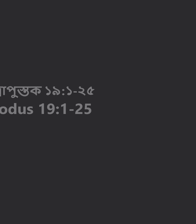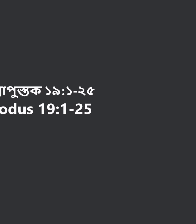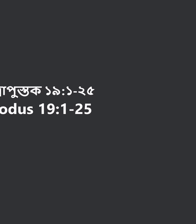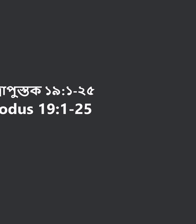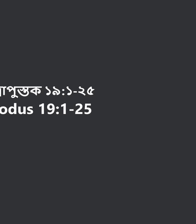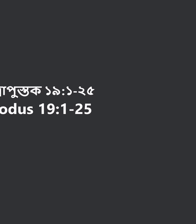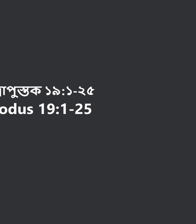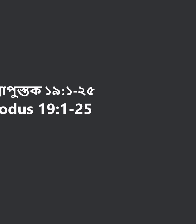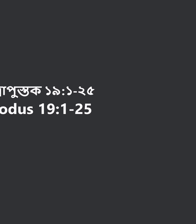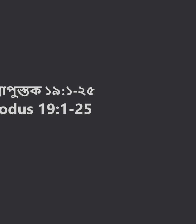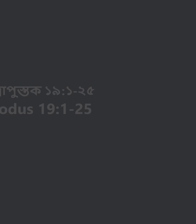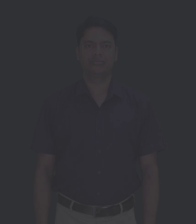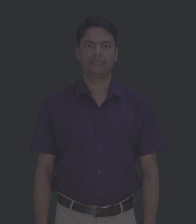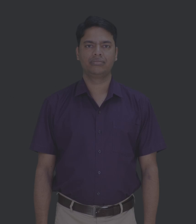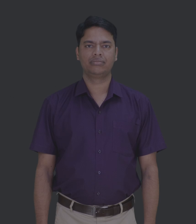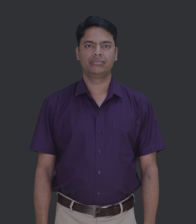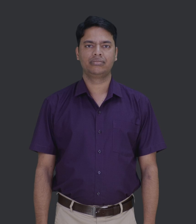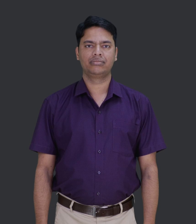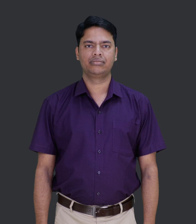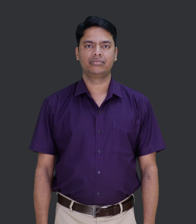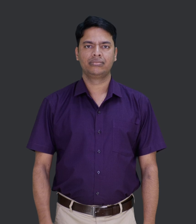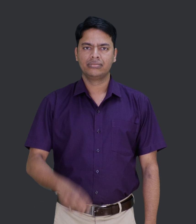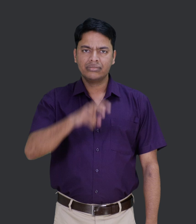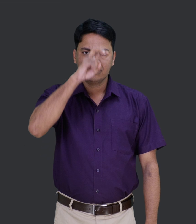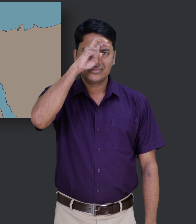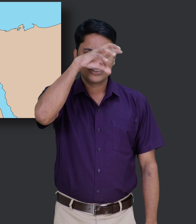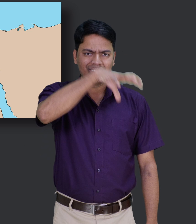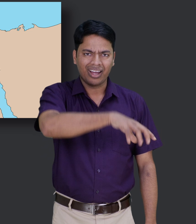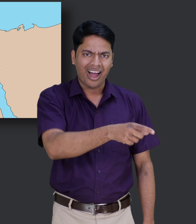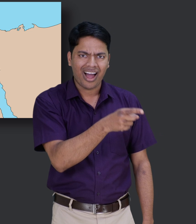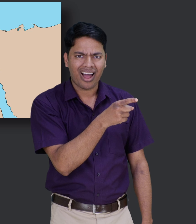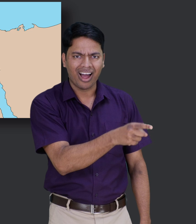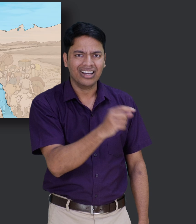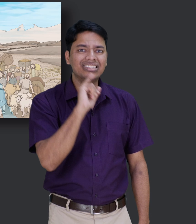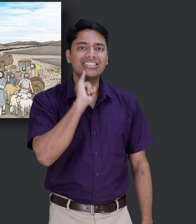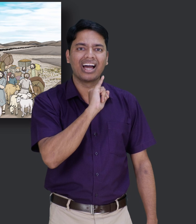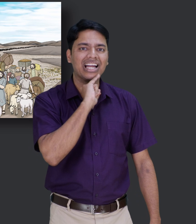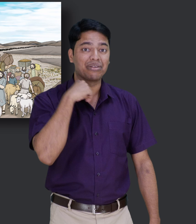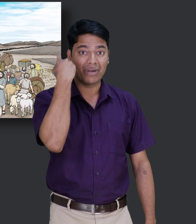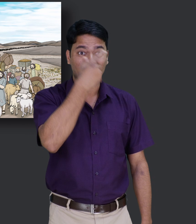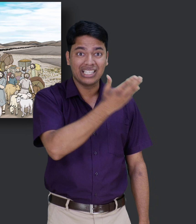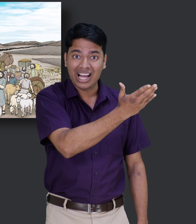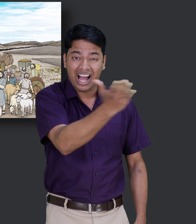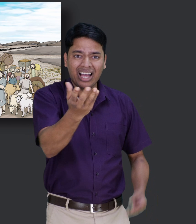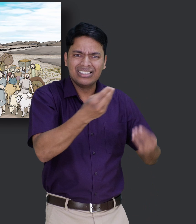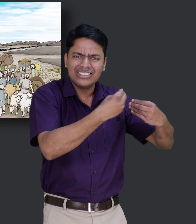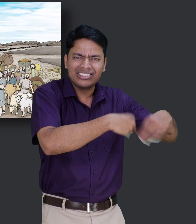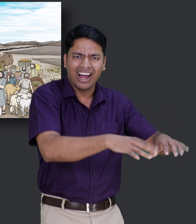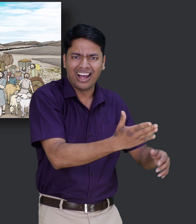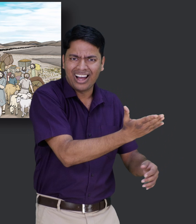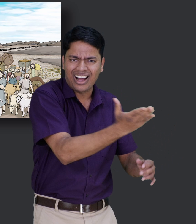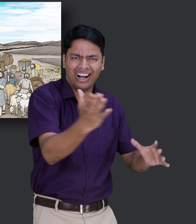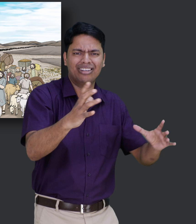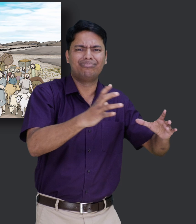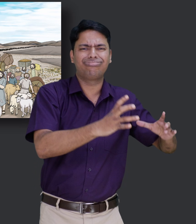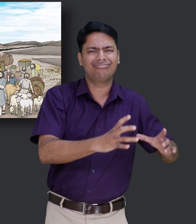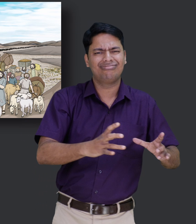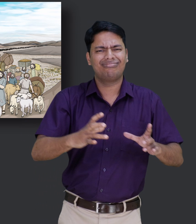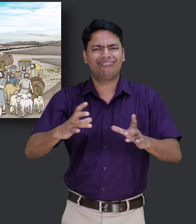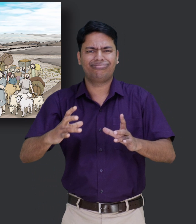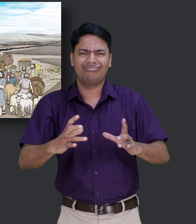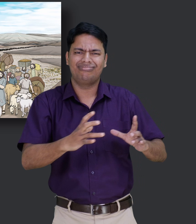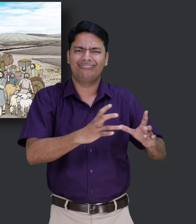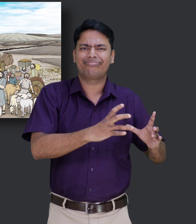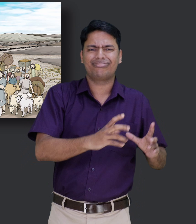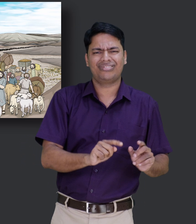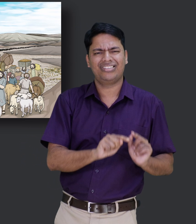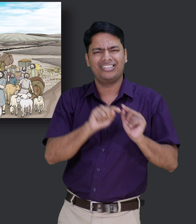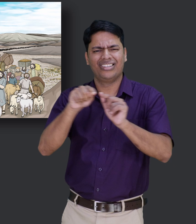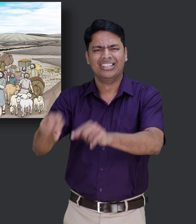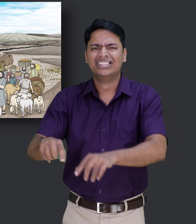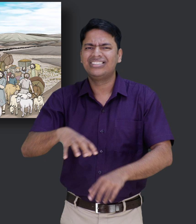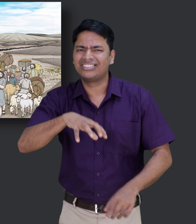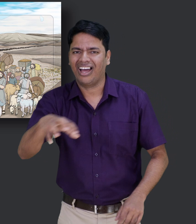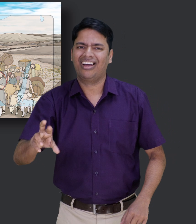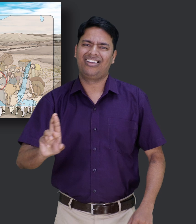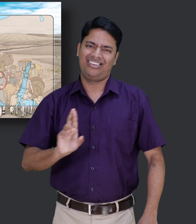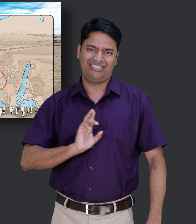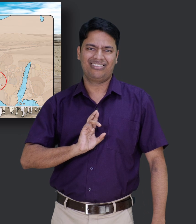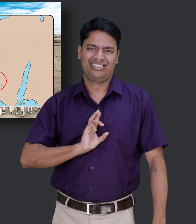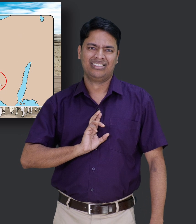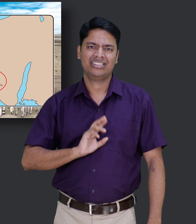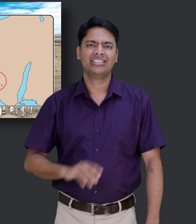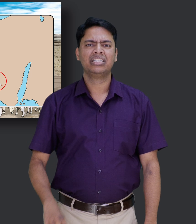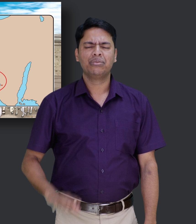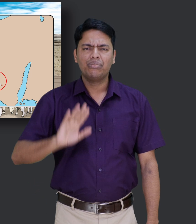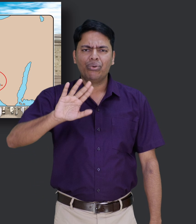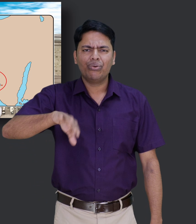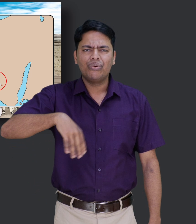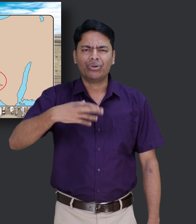In the third month, on the same day of the month that the Israelites had left the land of Egypt, they came to the Wilderness of Sinai.